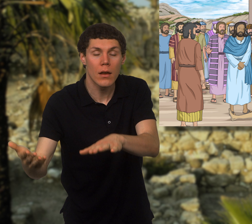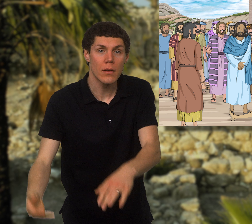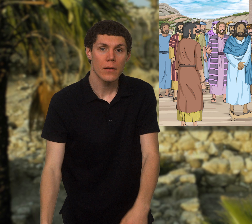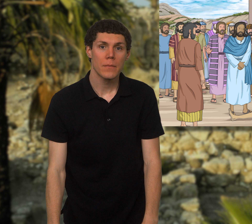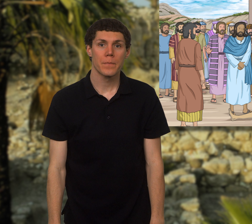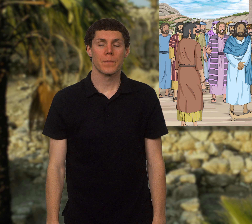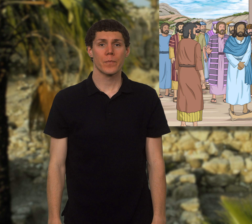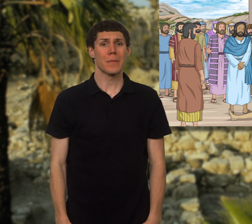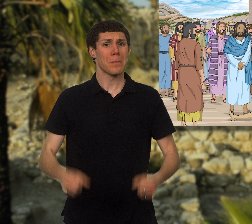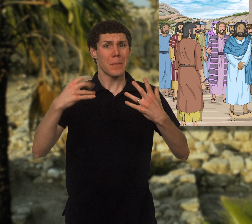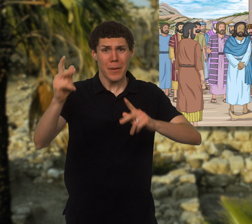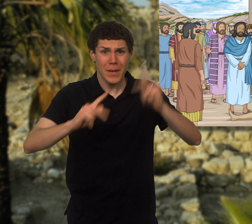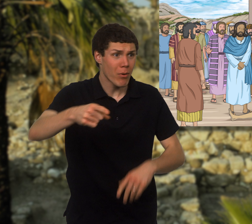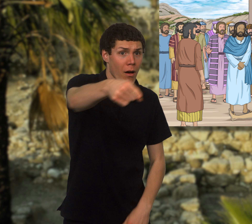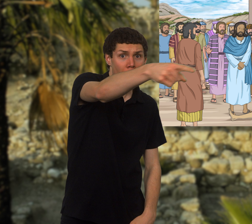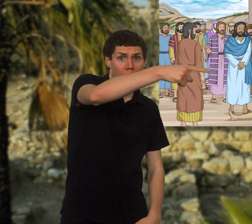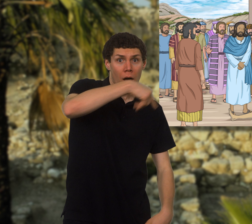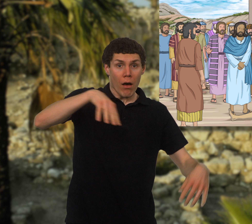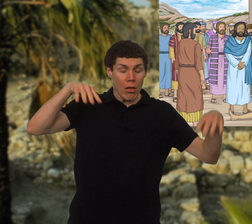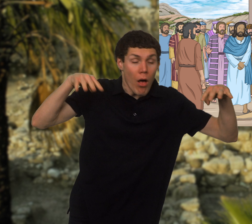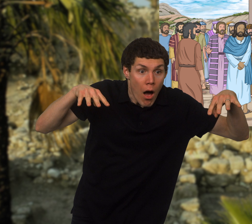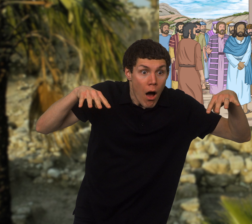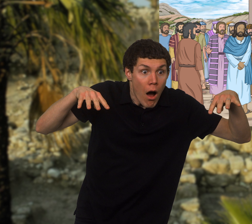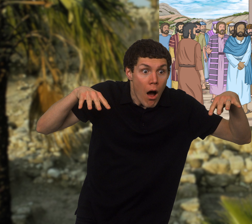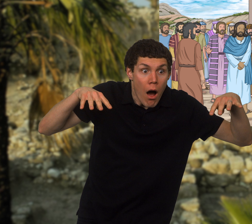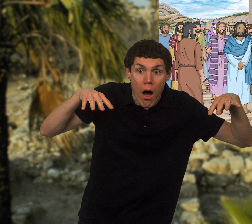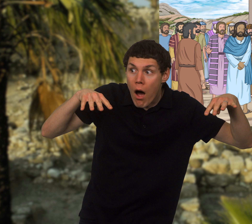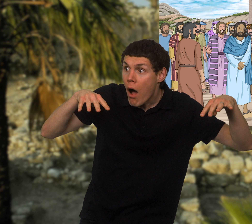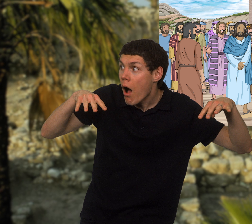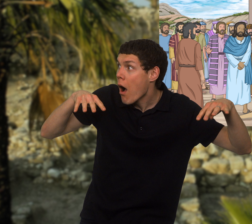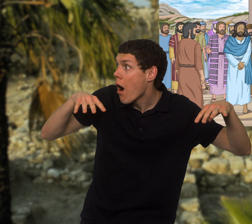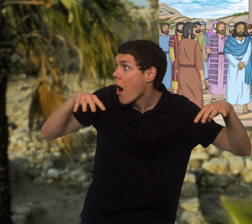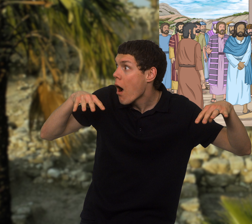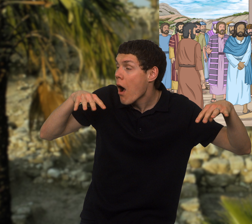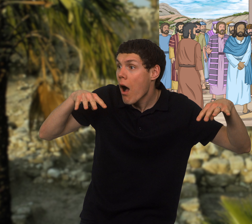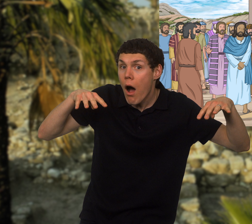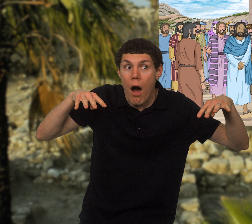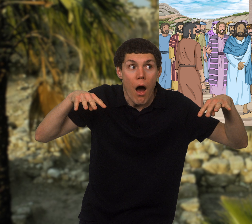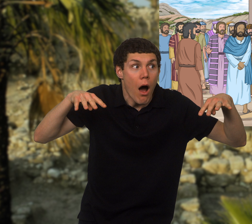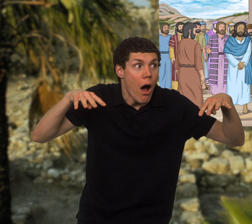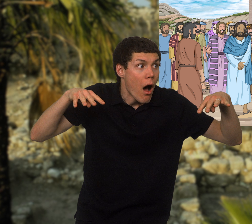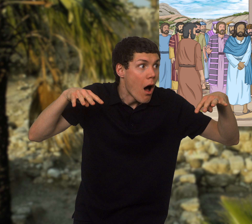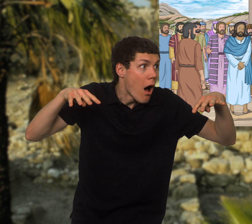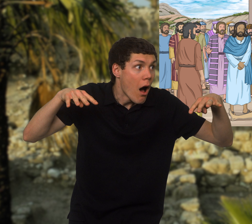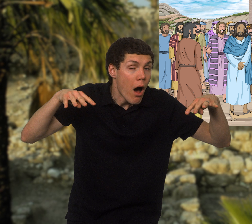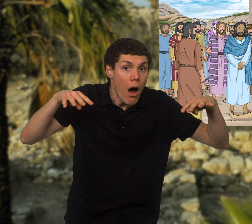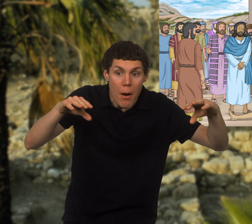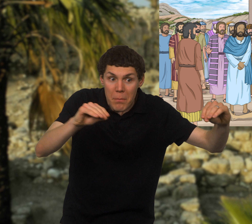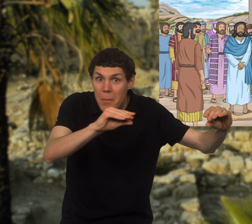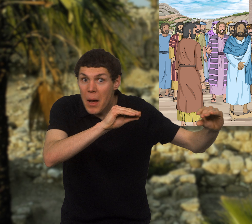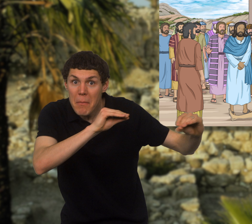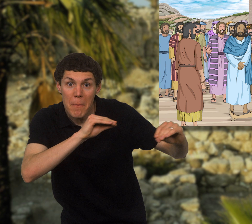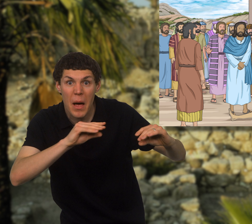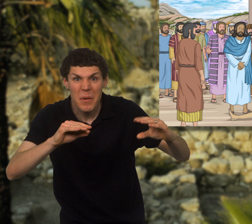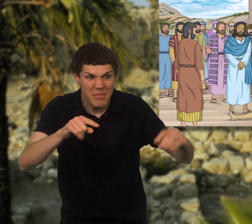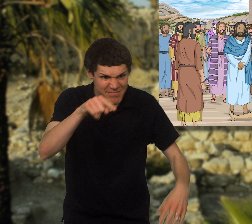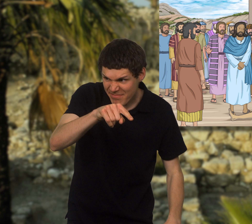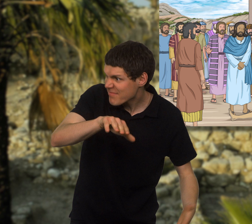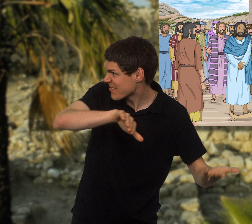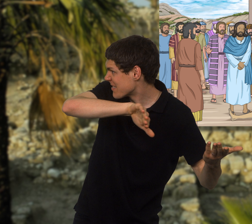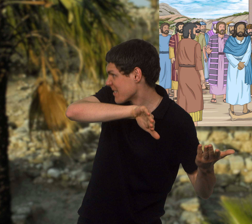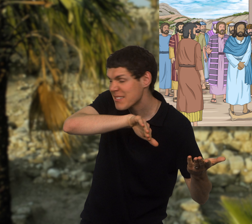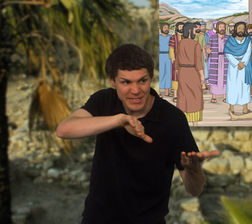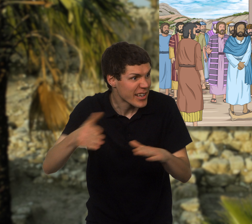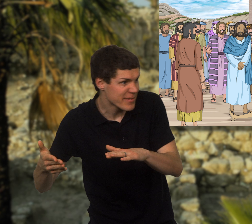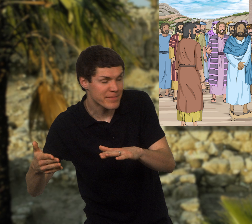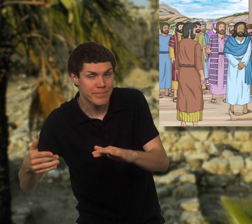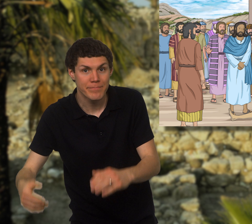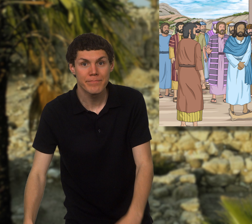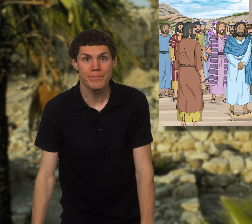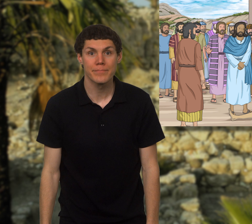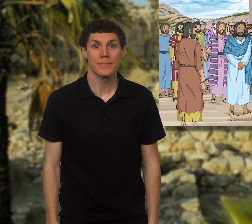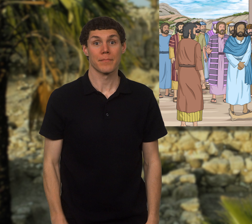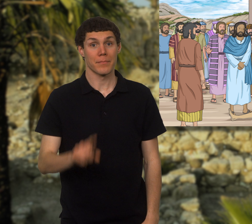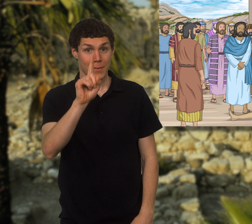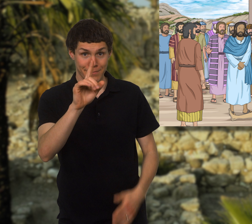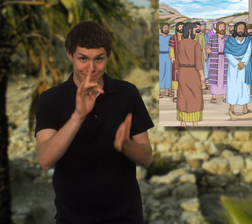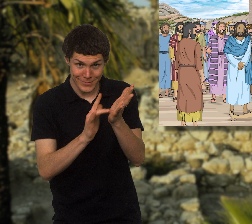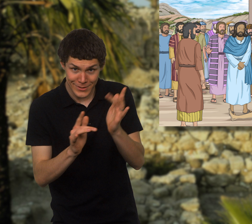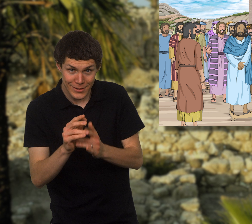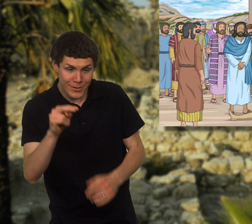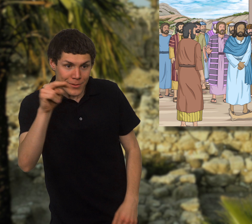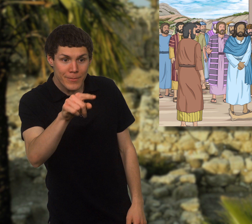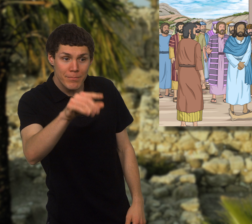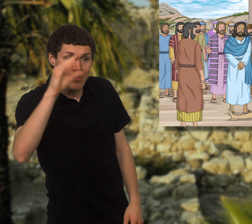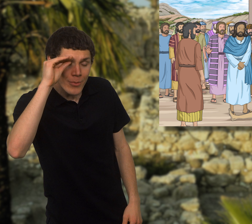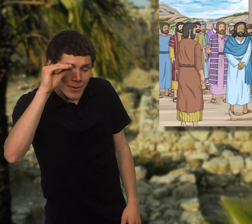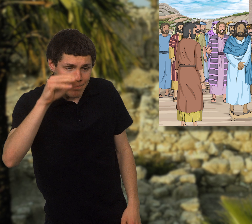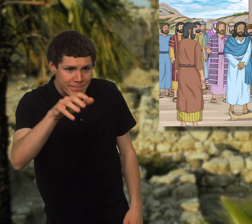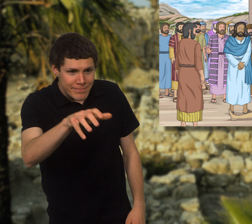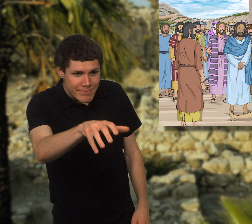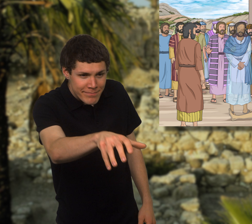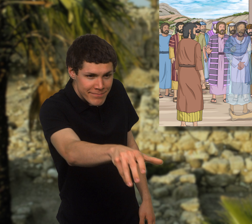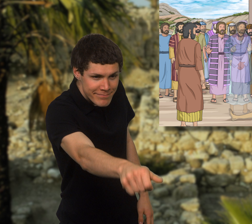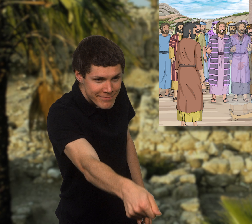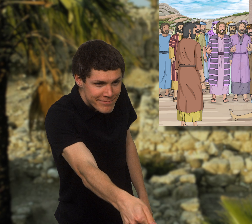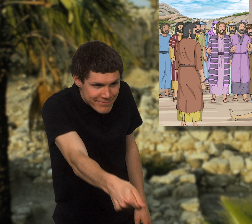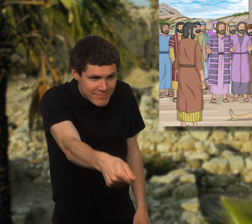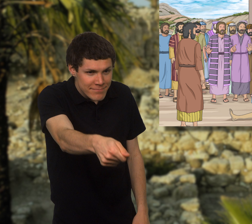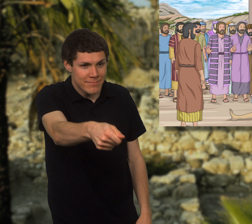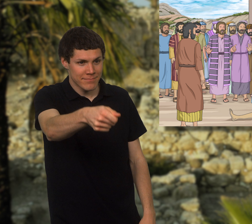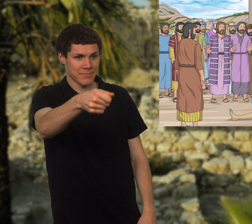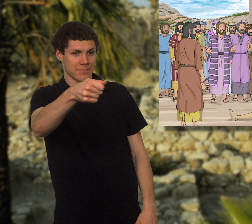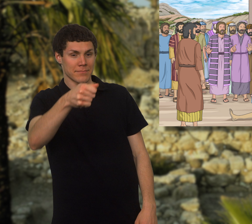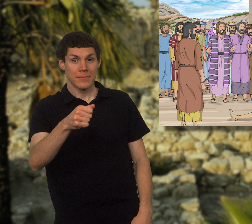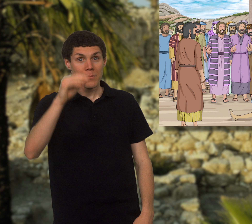The boy became like a corpse, so that many said, “He is dead.”